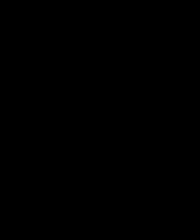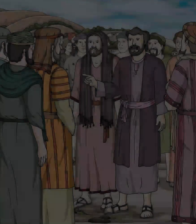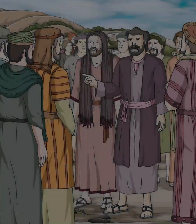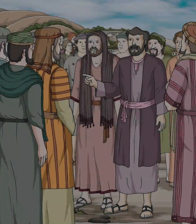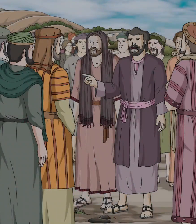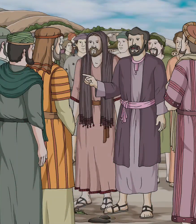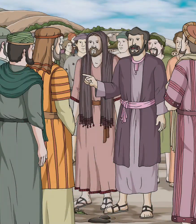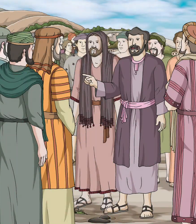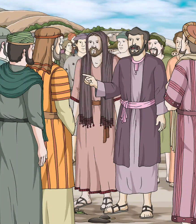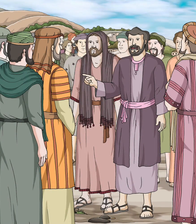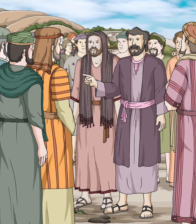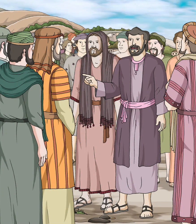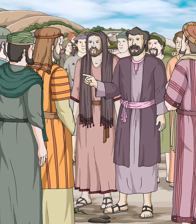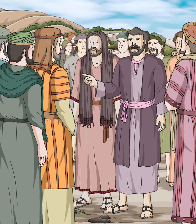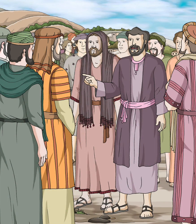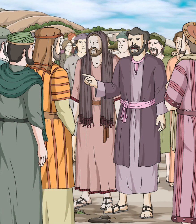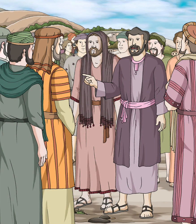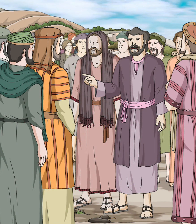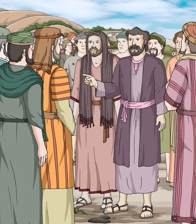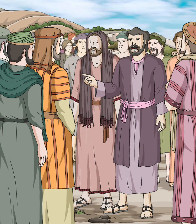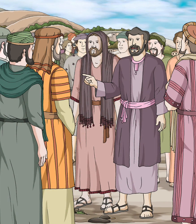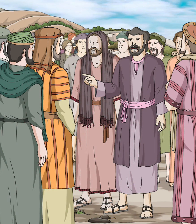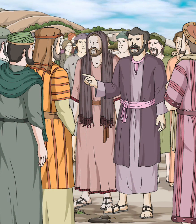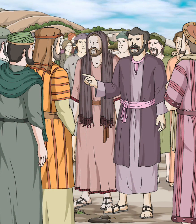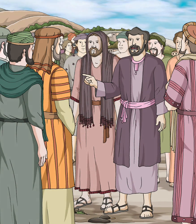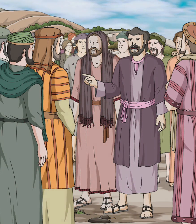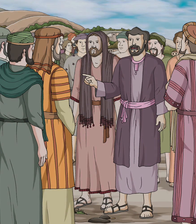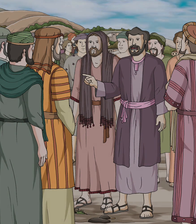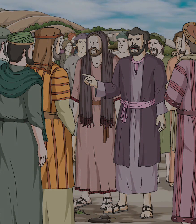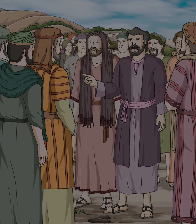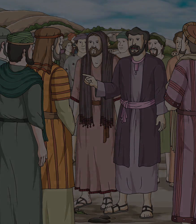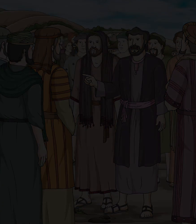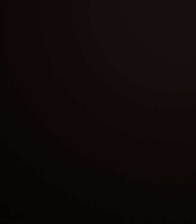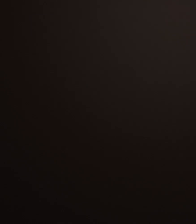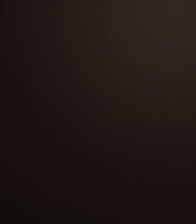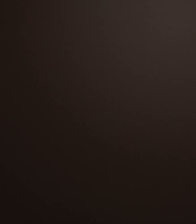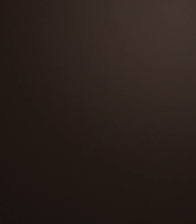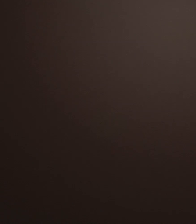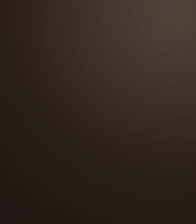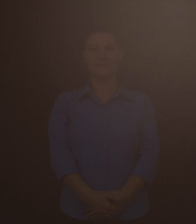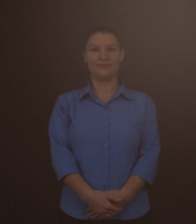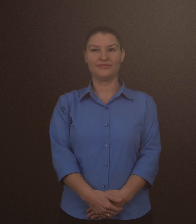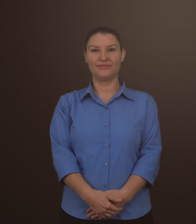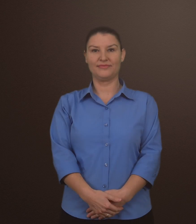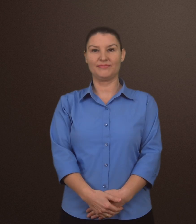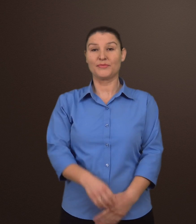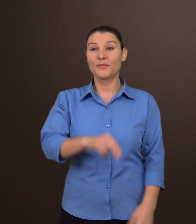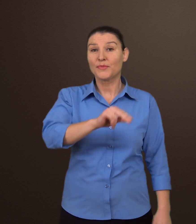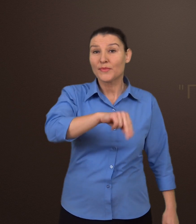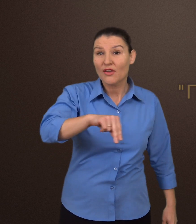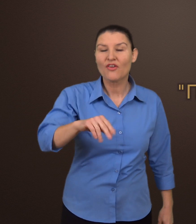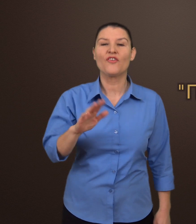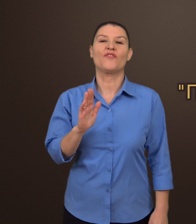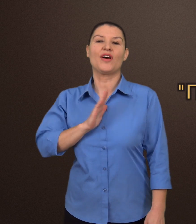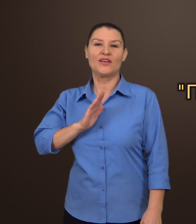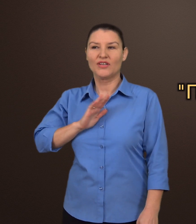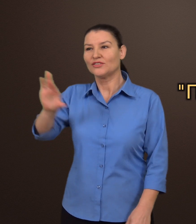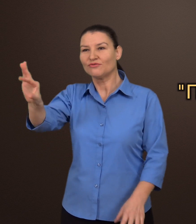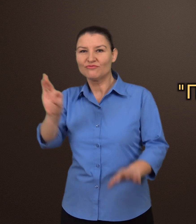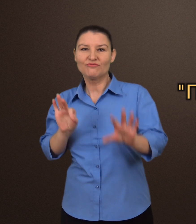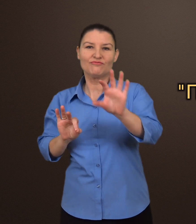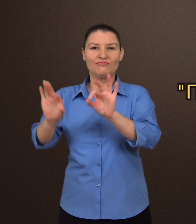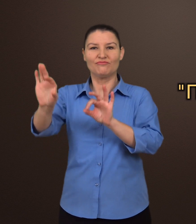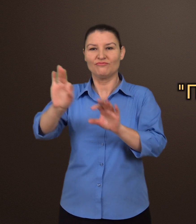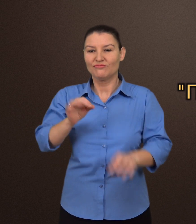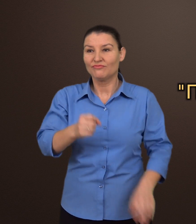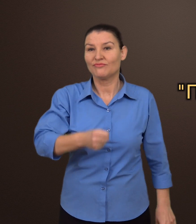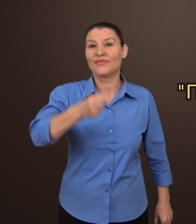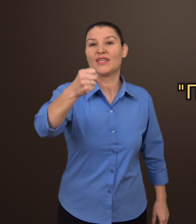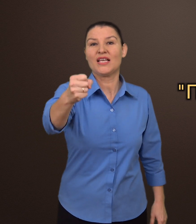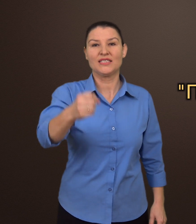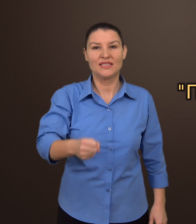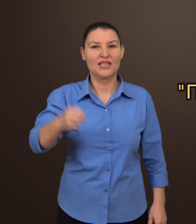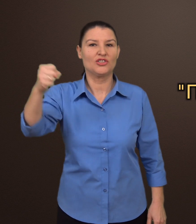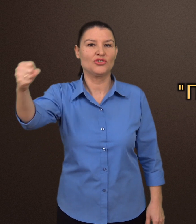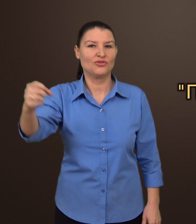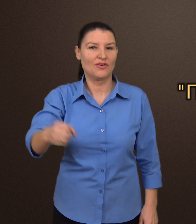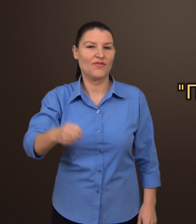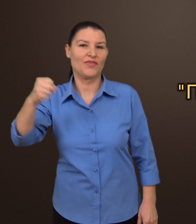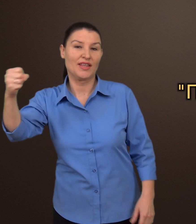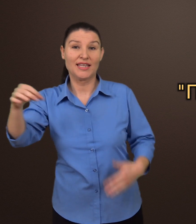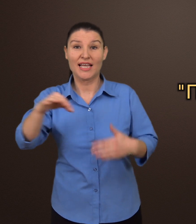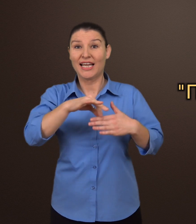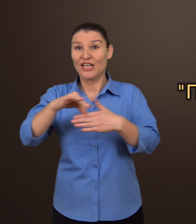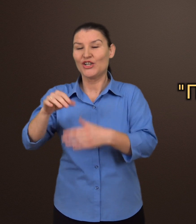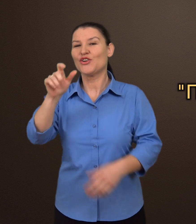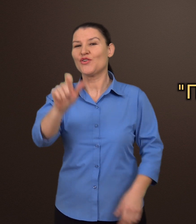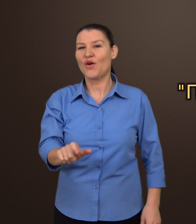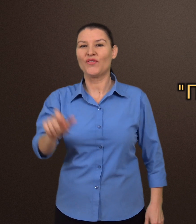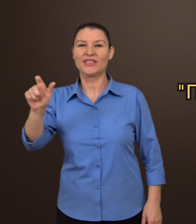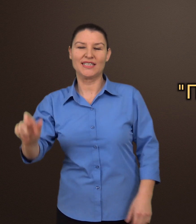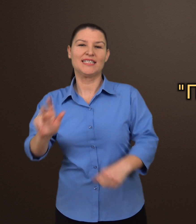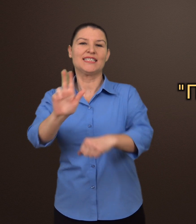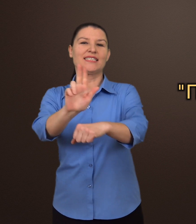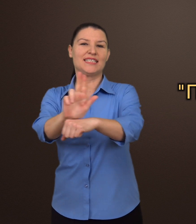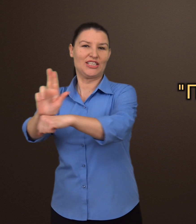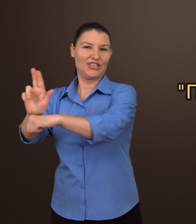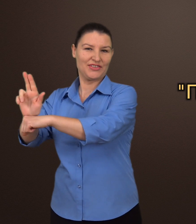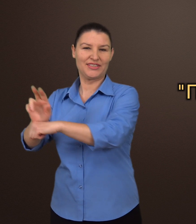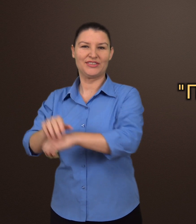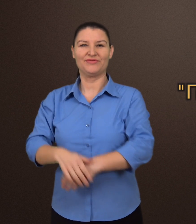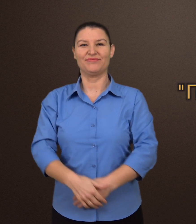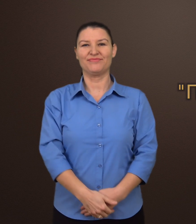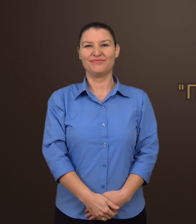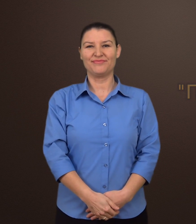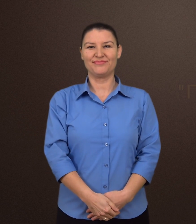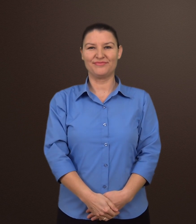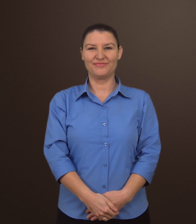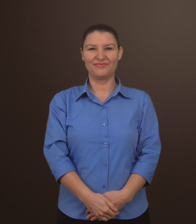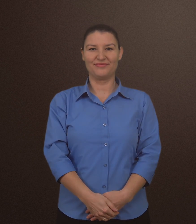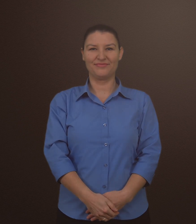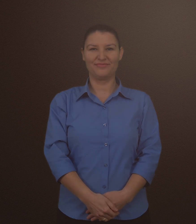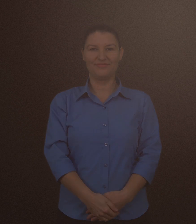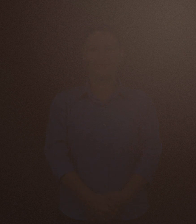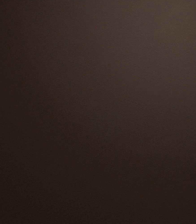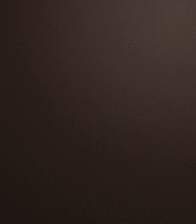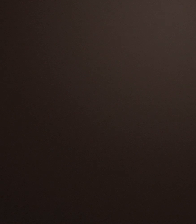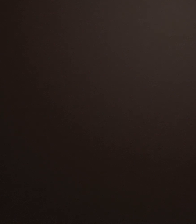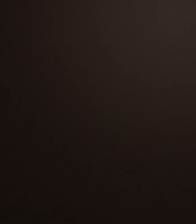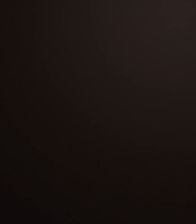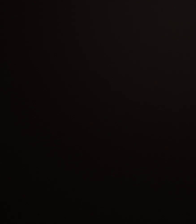Paul and Barnabas appoint leaders for the churches